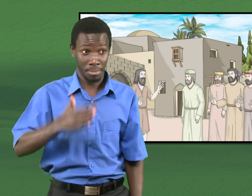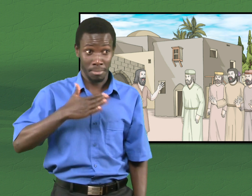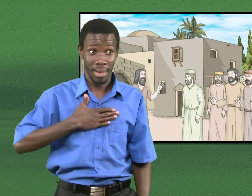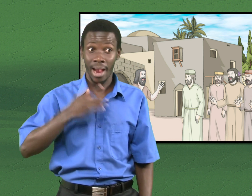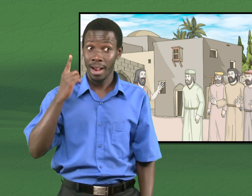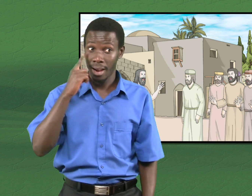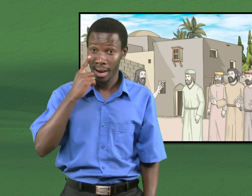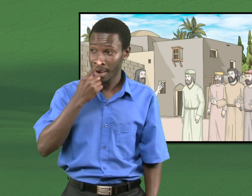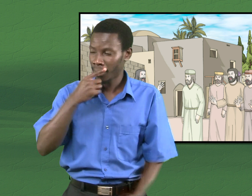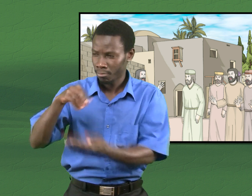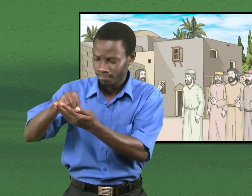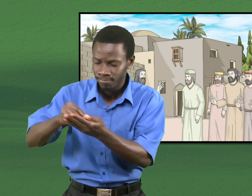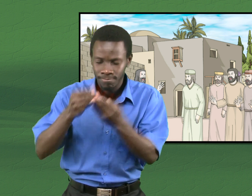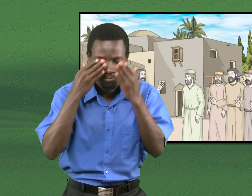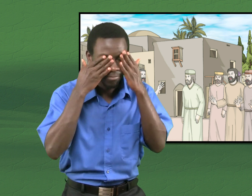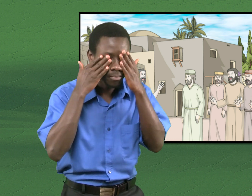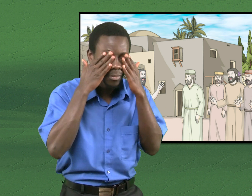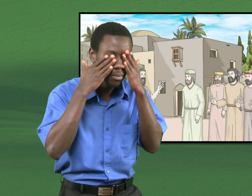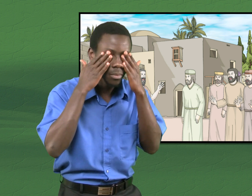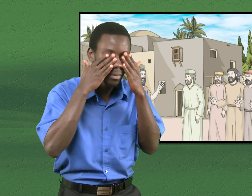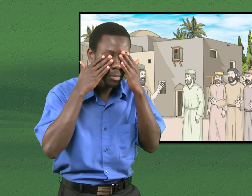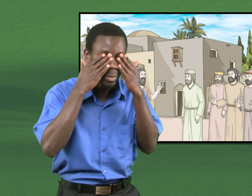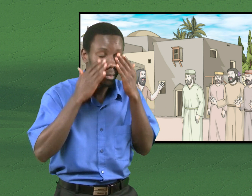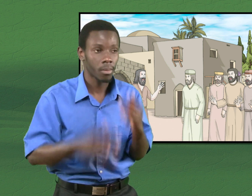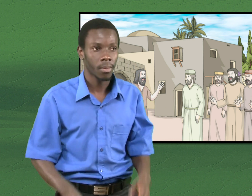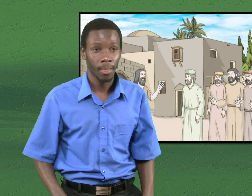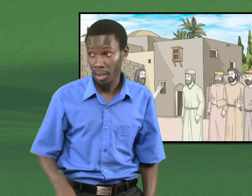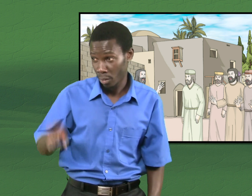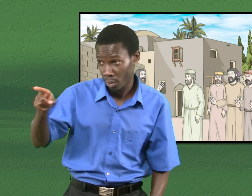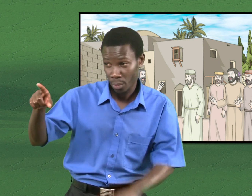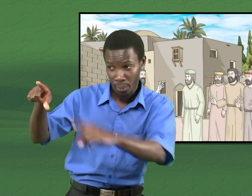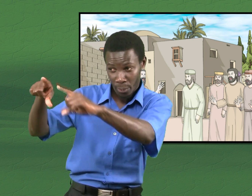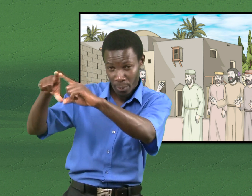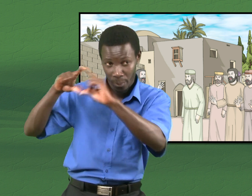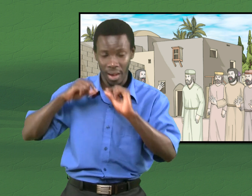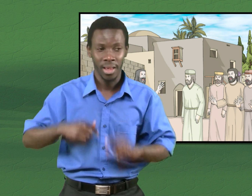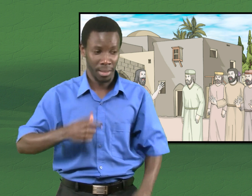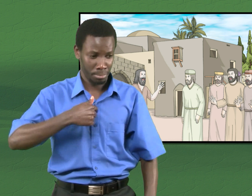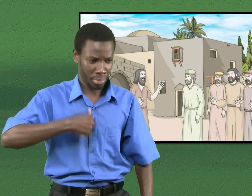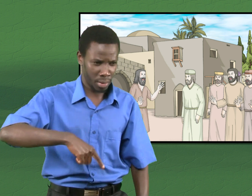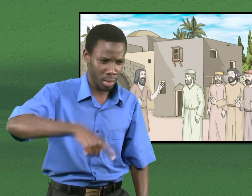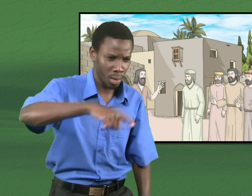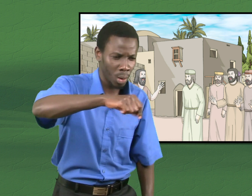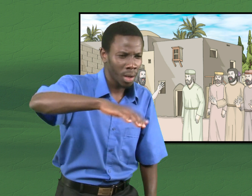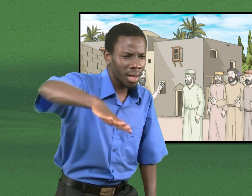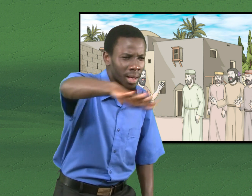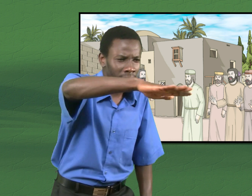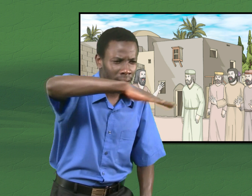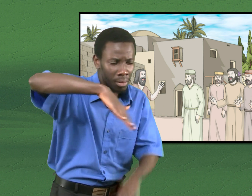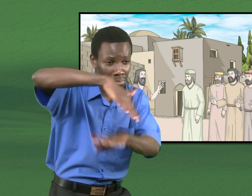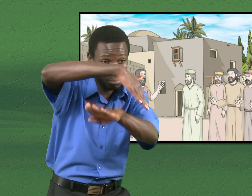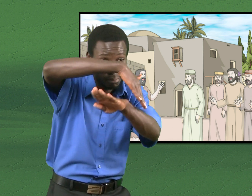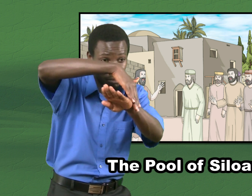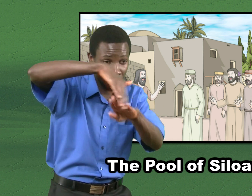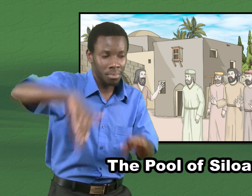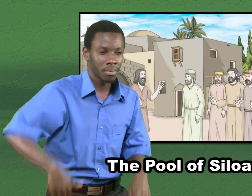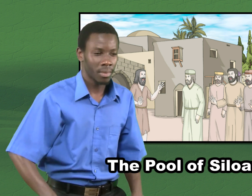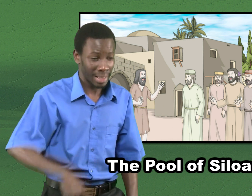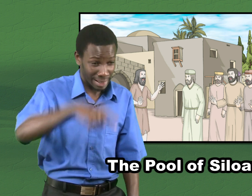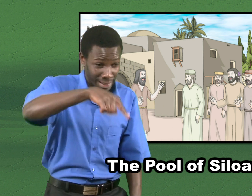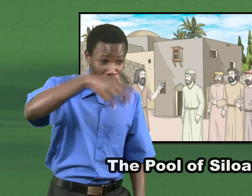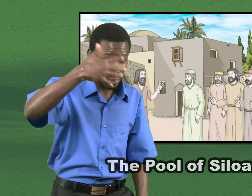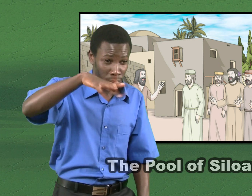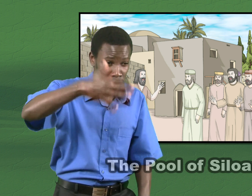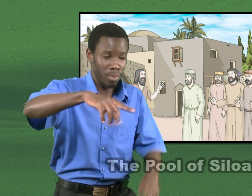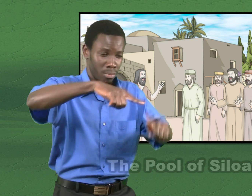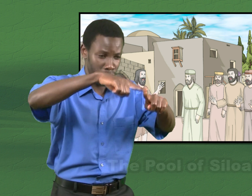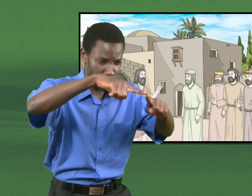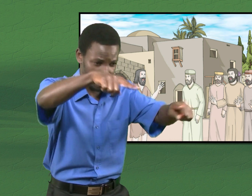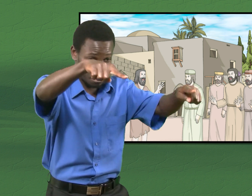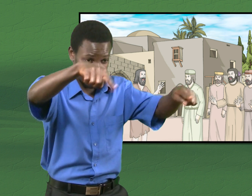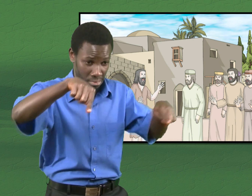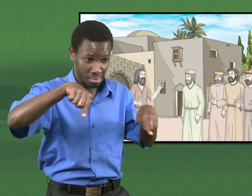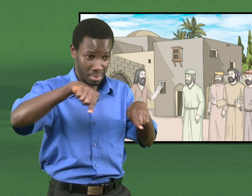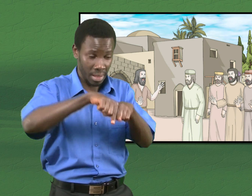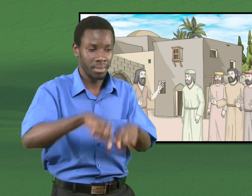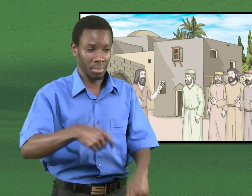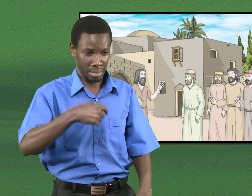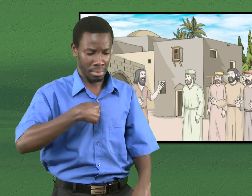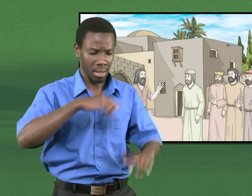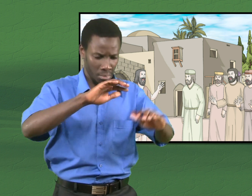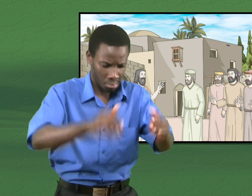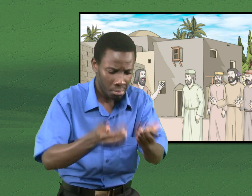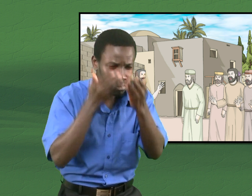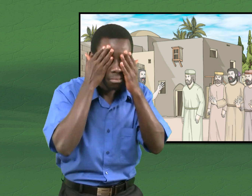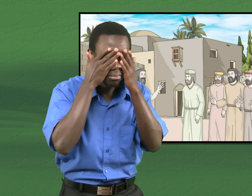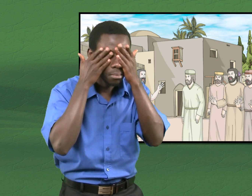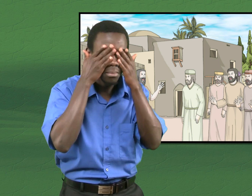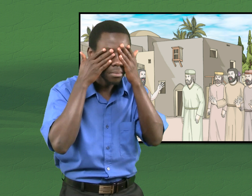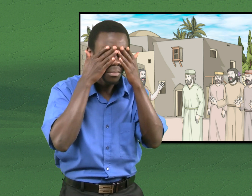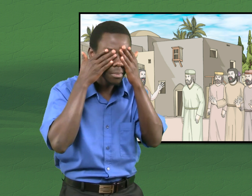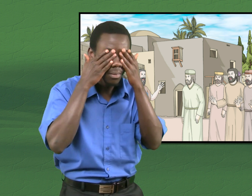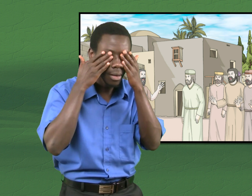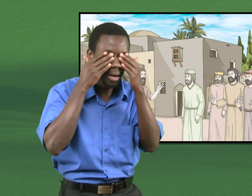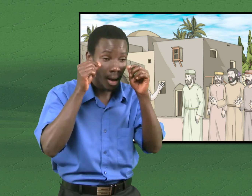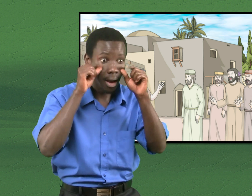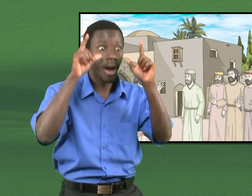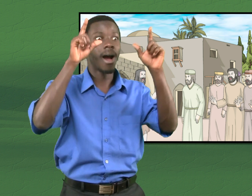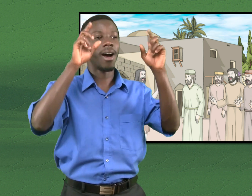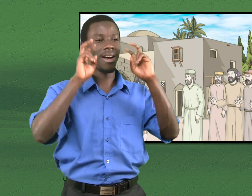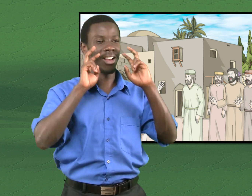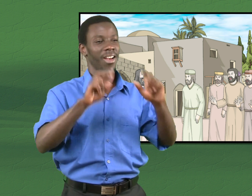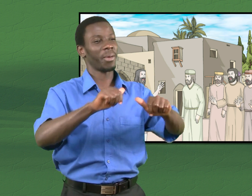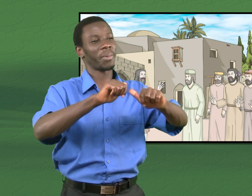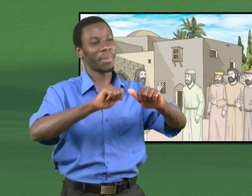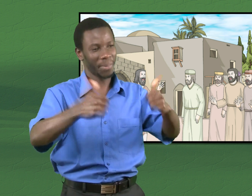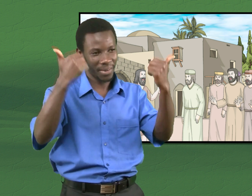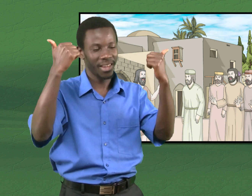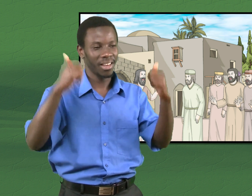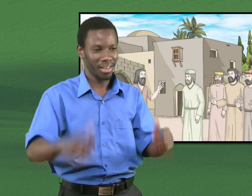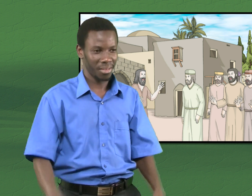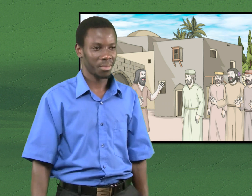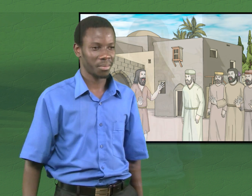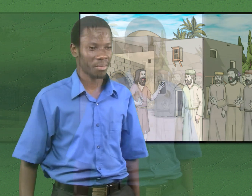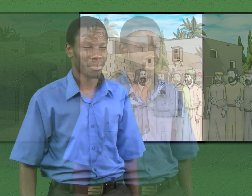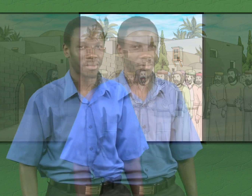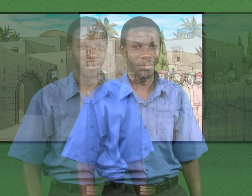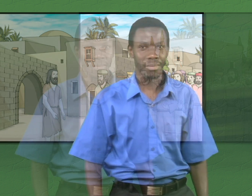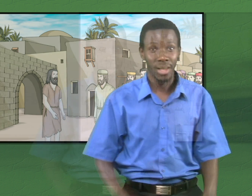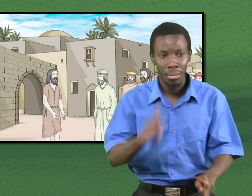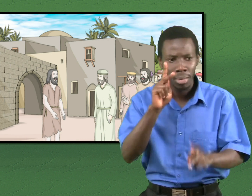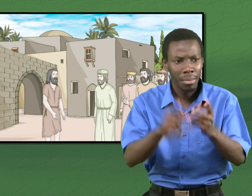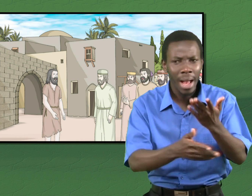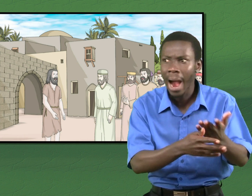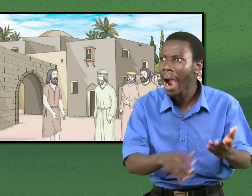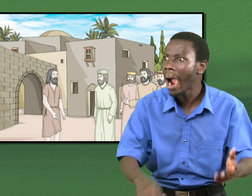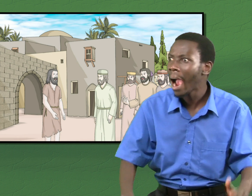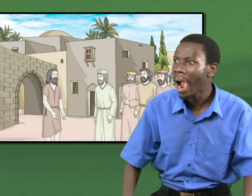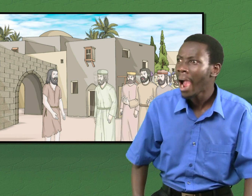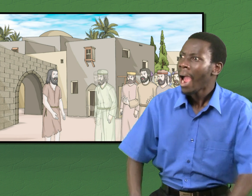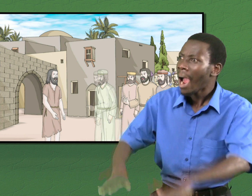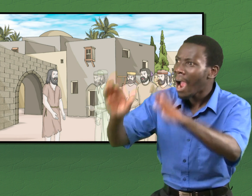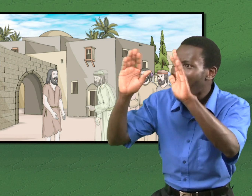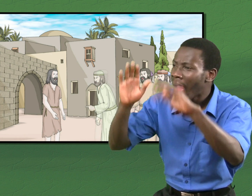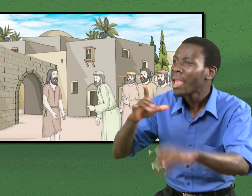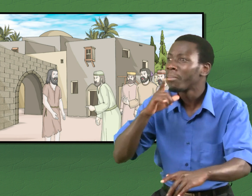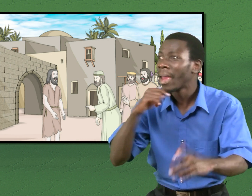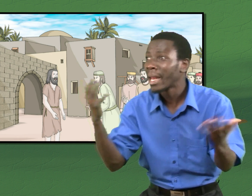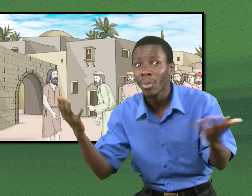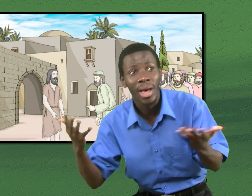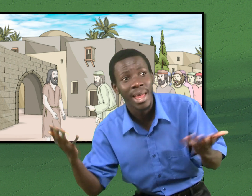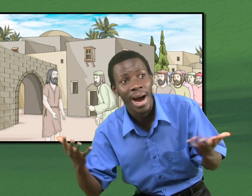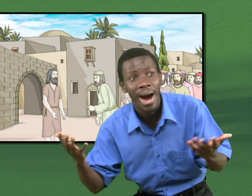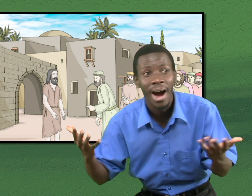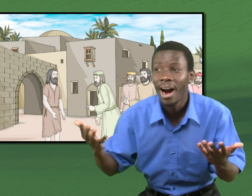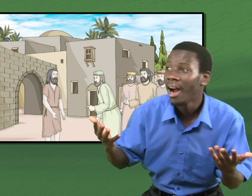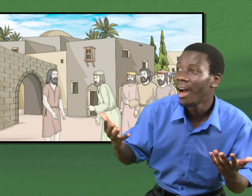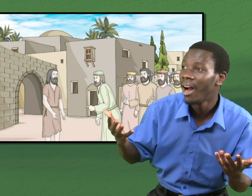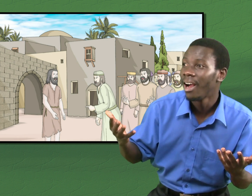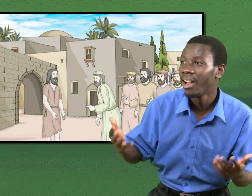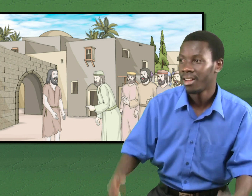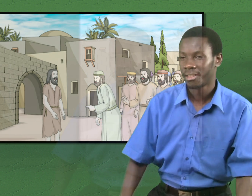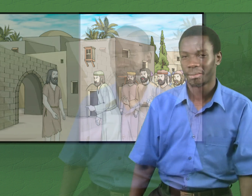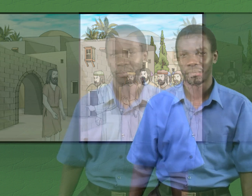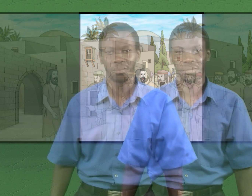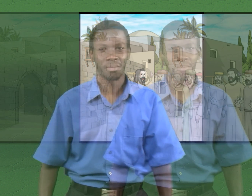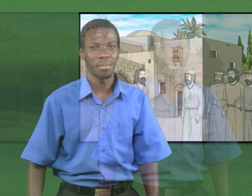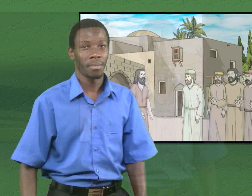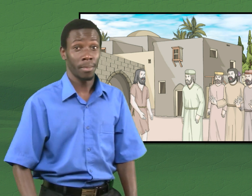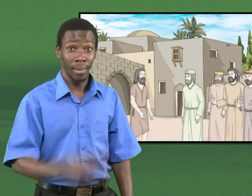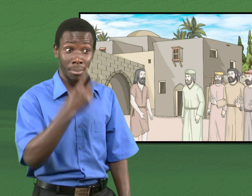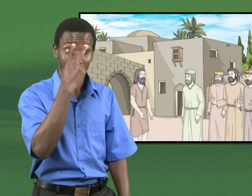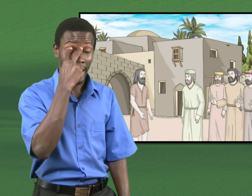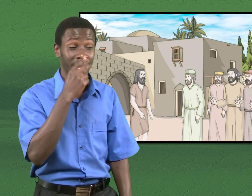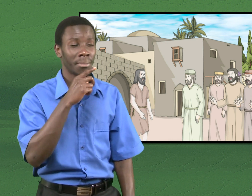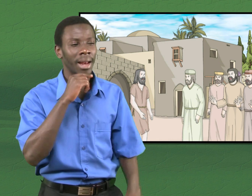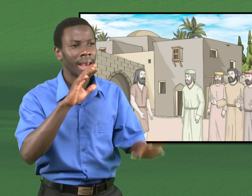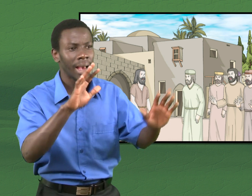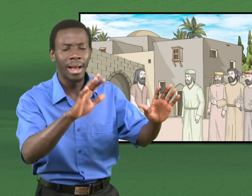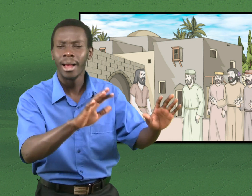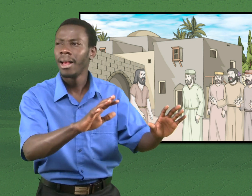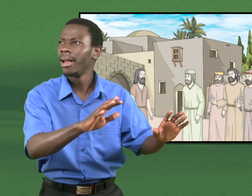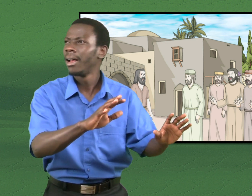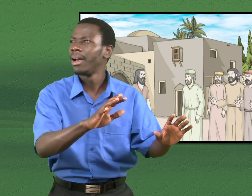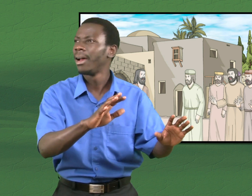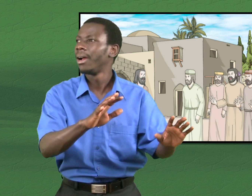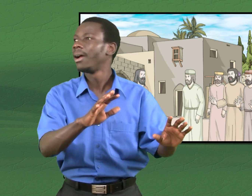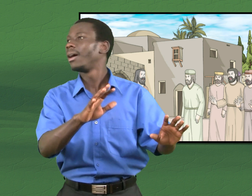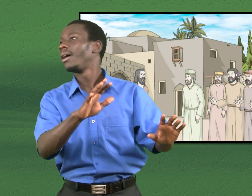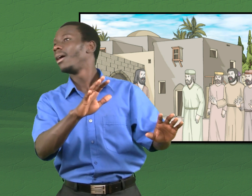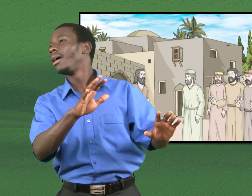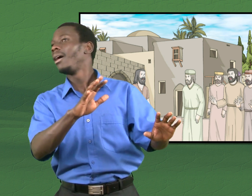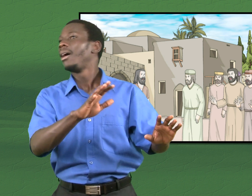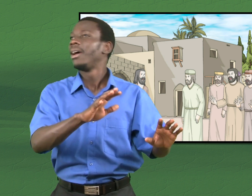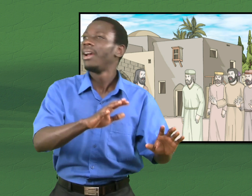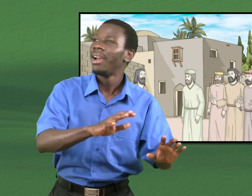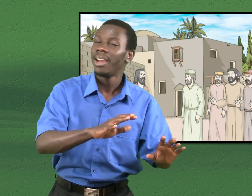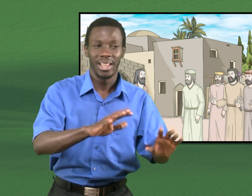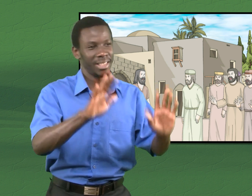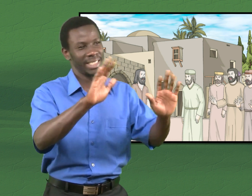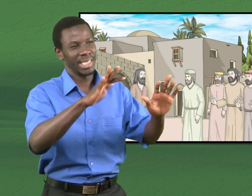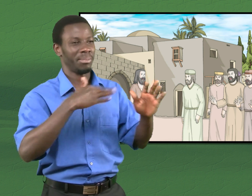So I went and washed and received my sight.” “Where is He?” they asked. “I do not know,” he answered.